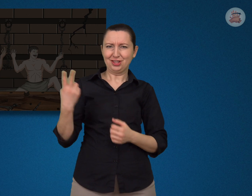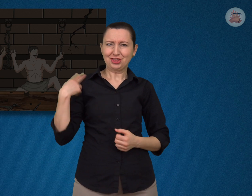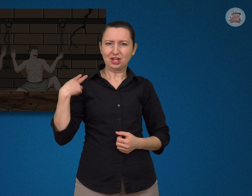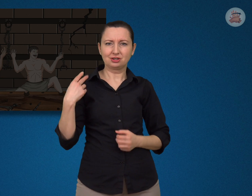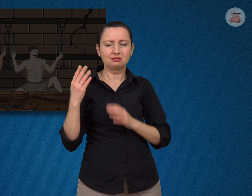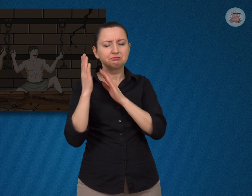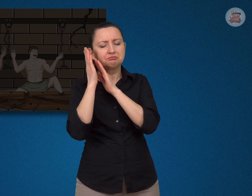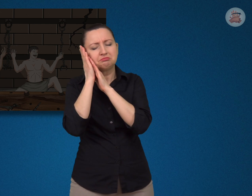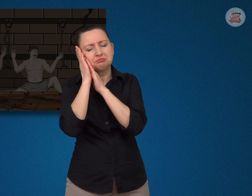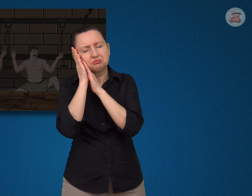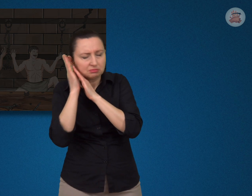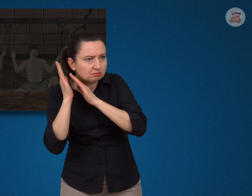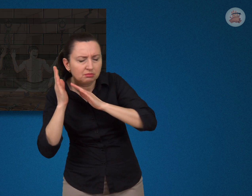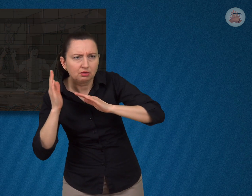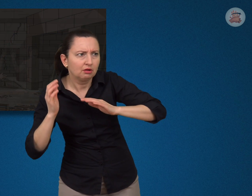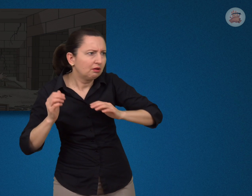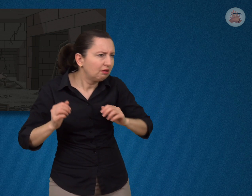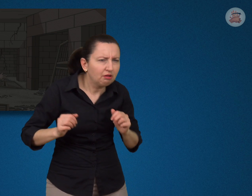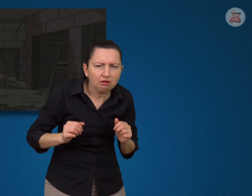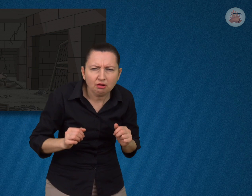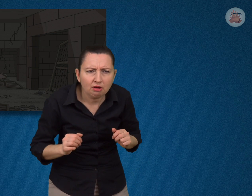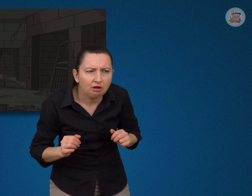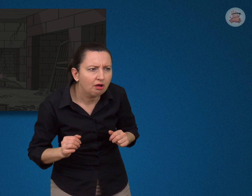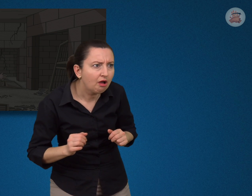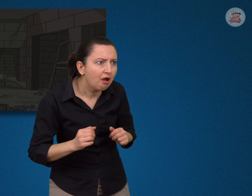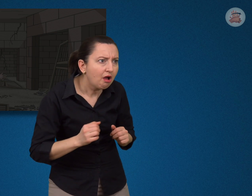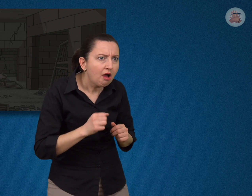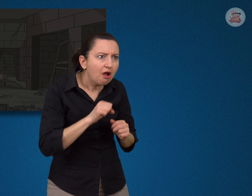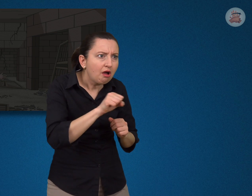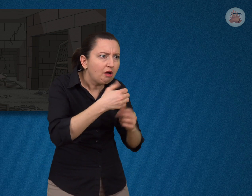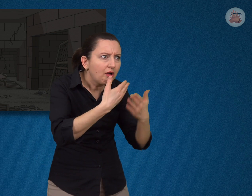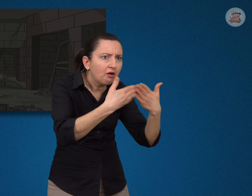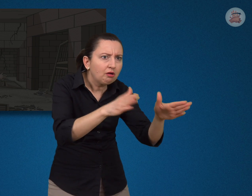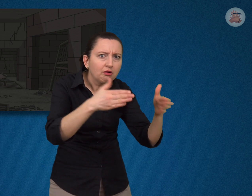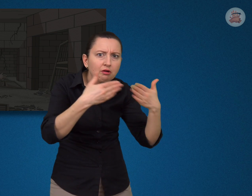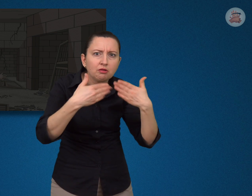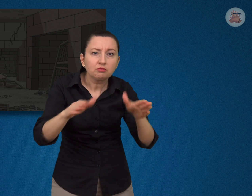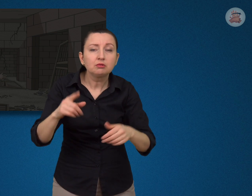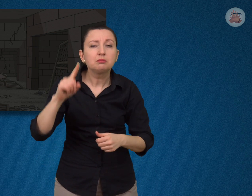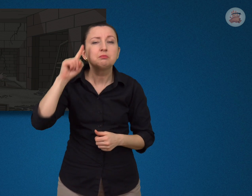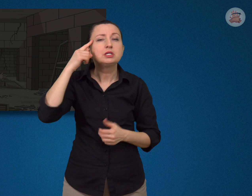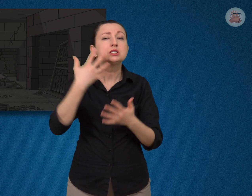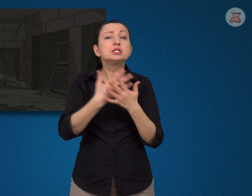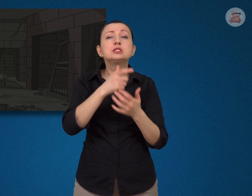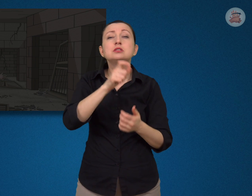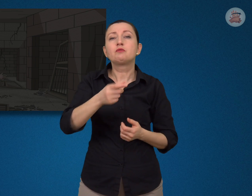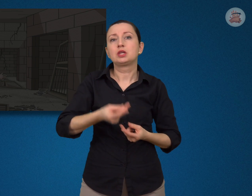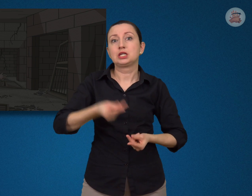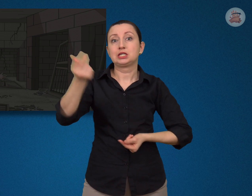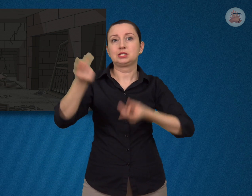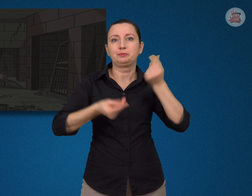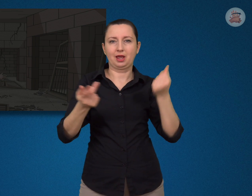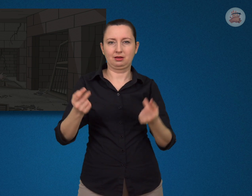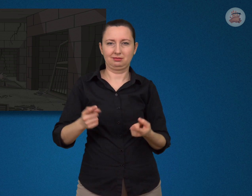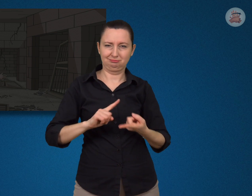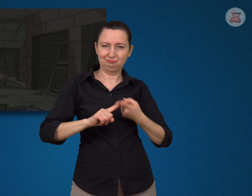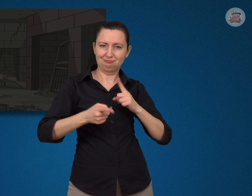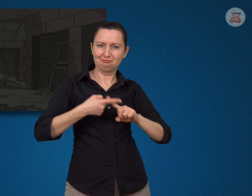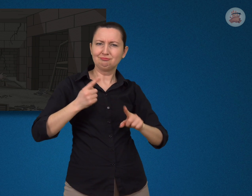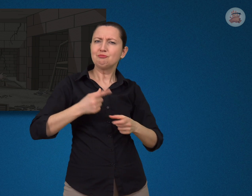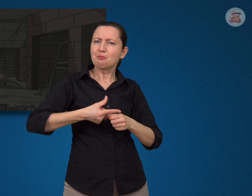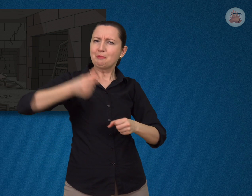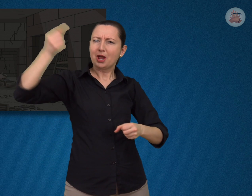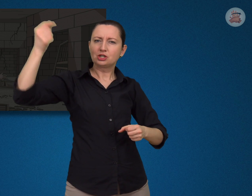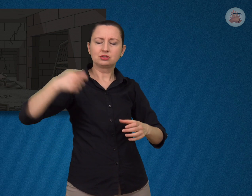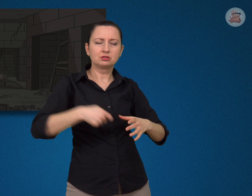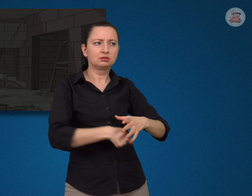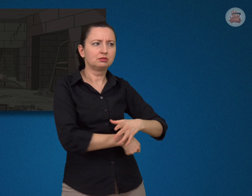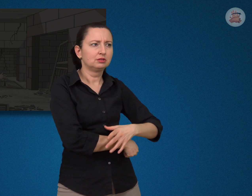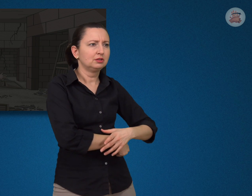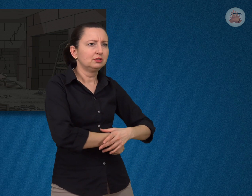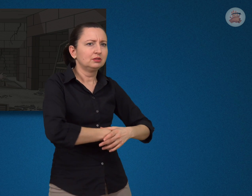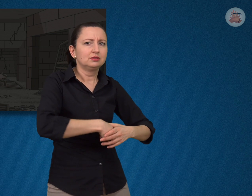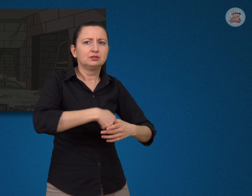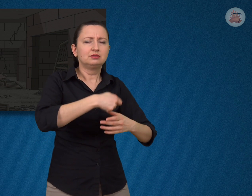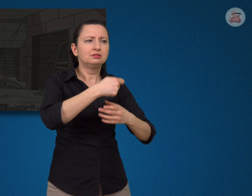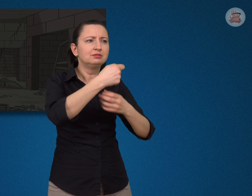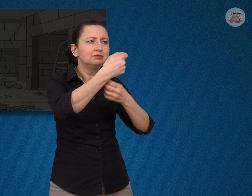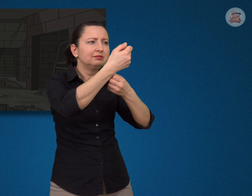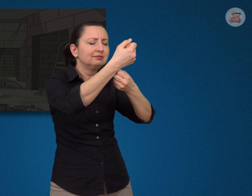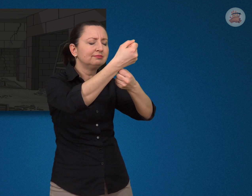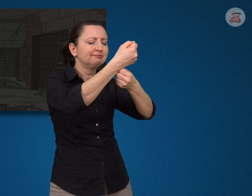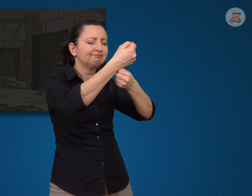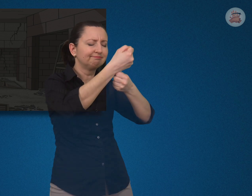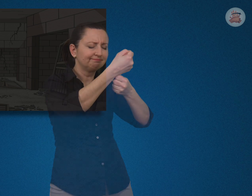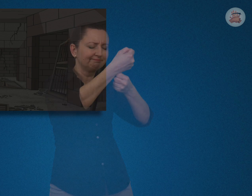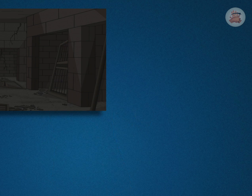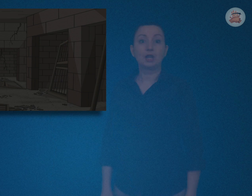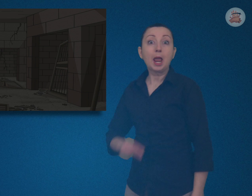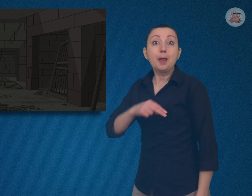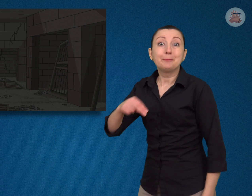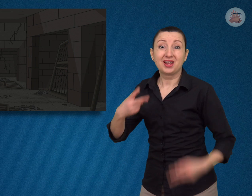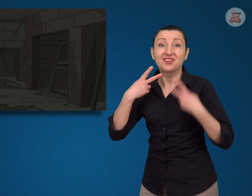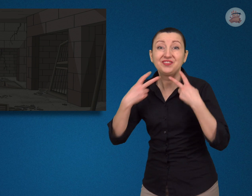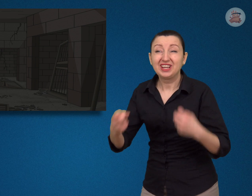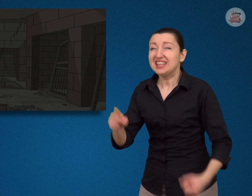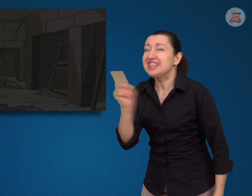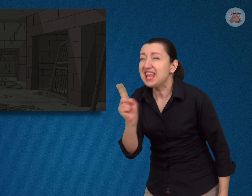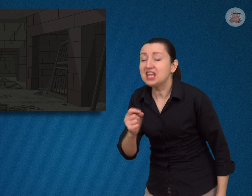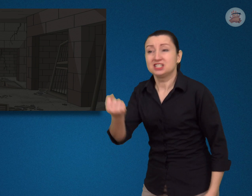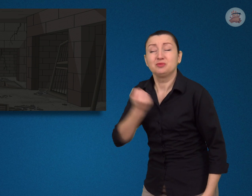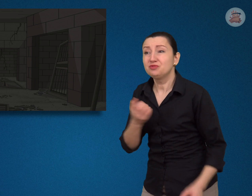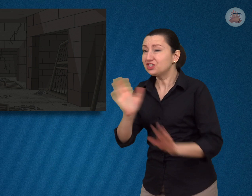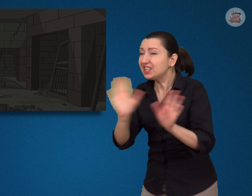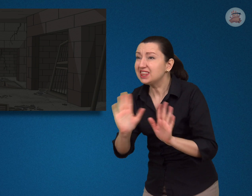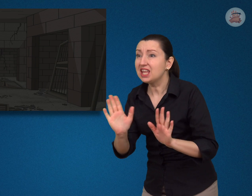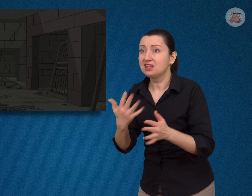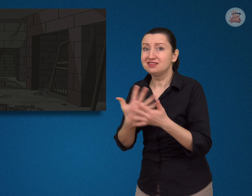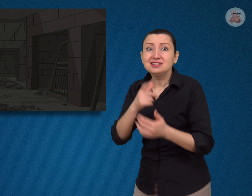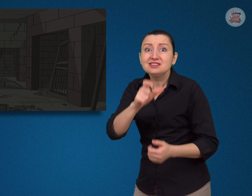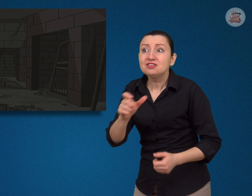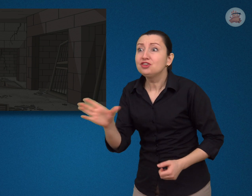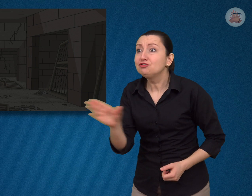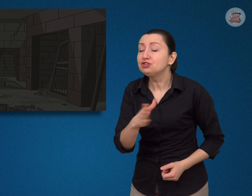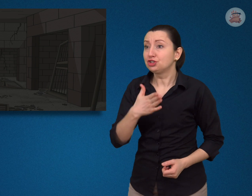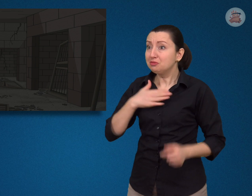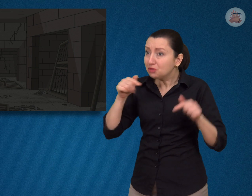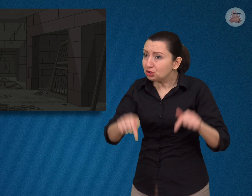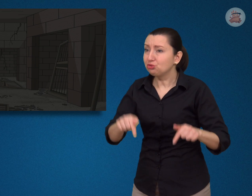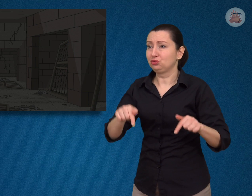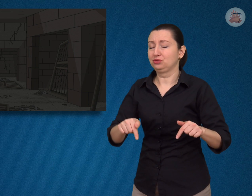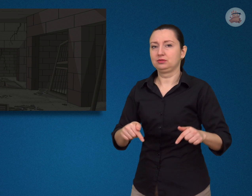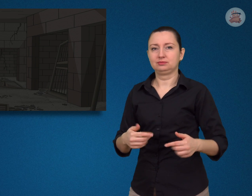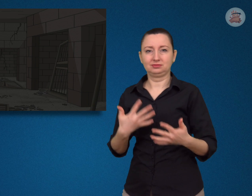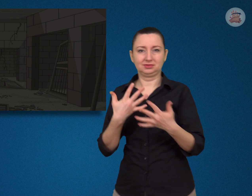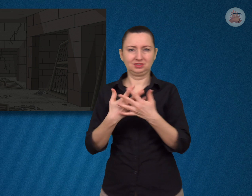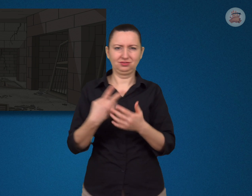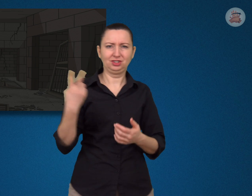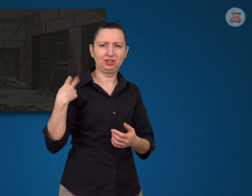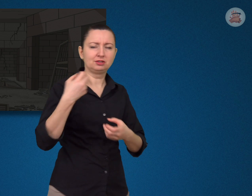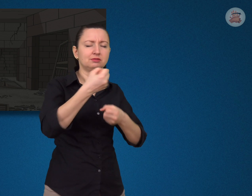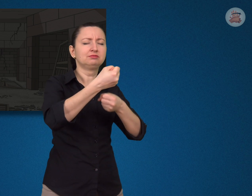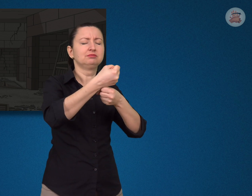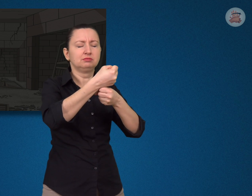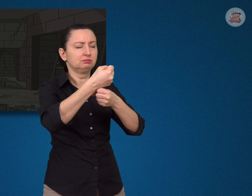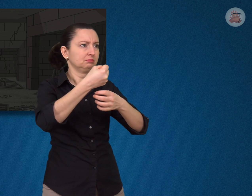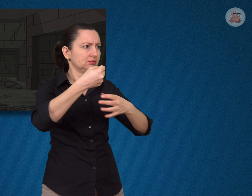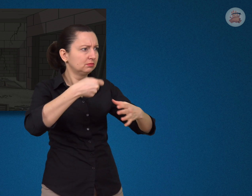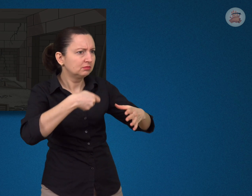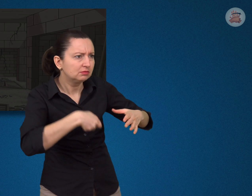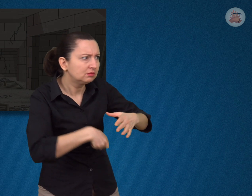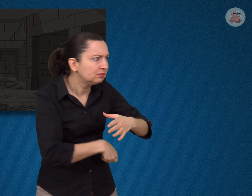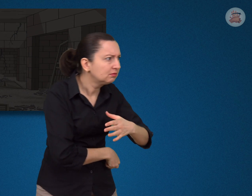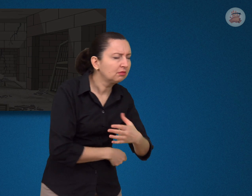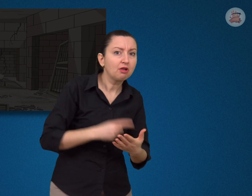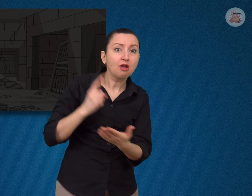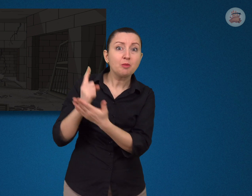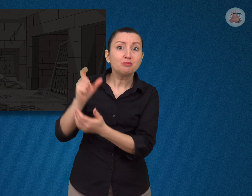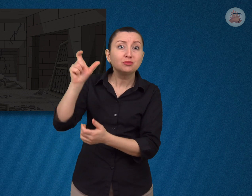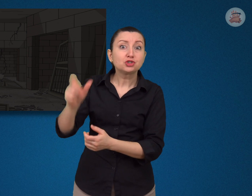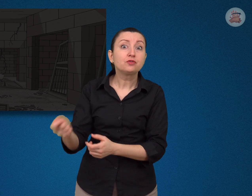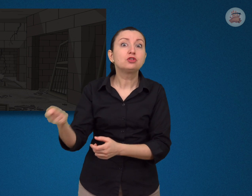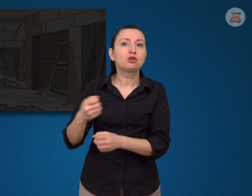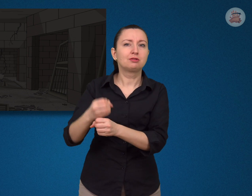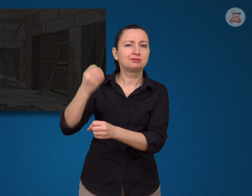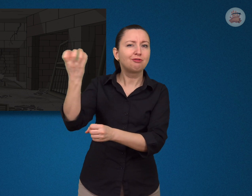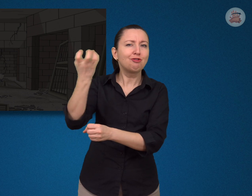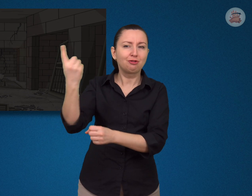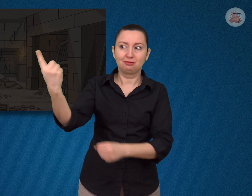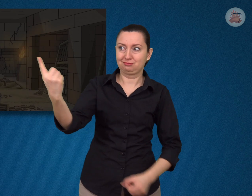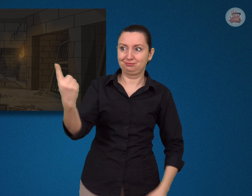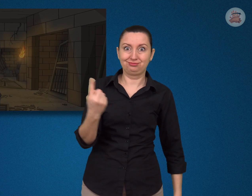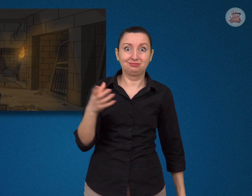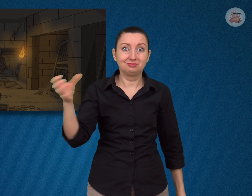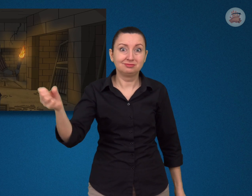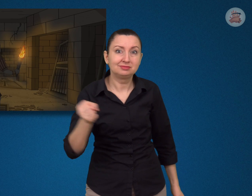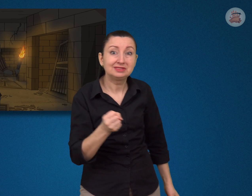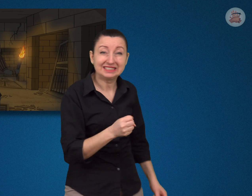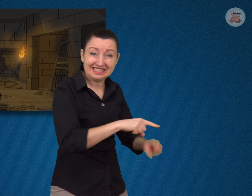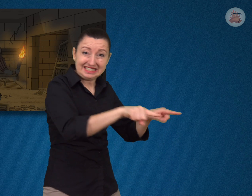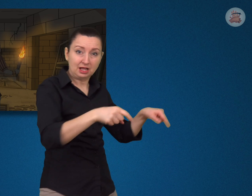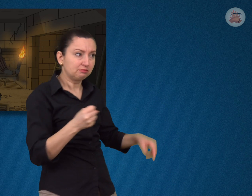When the jailer woke up and saw the prison doors open, he drew his sword and was about to kill himself, presuming that the prisoners had escaped. But Paul called out in a loud voice, “Do not harm yourself! We are all here!”